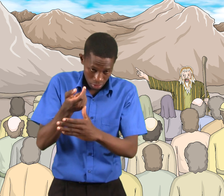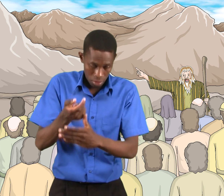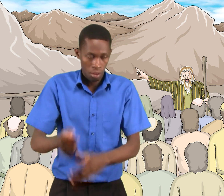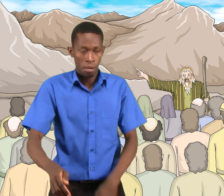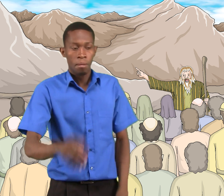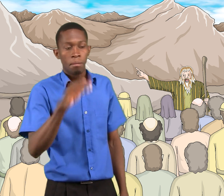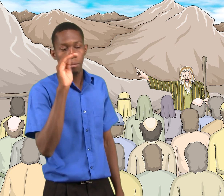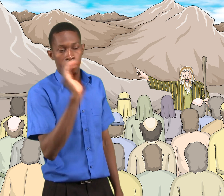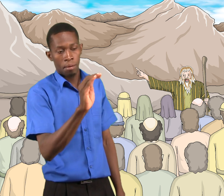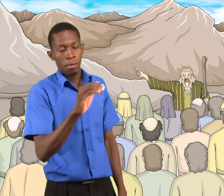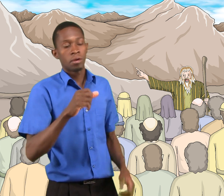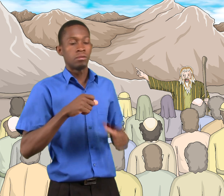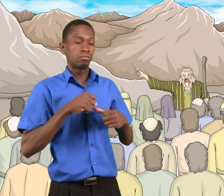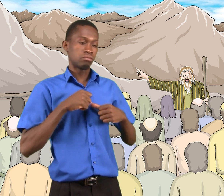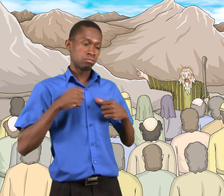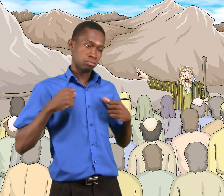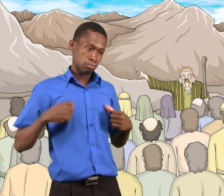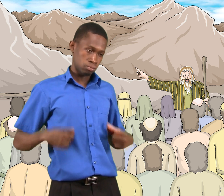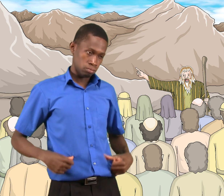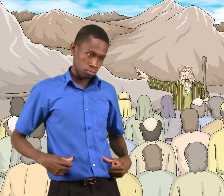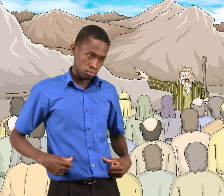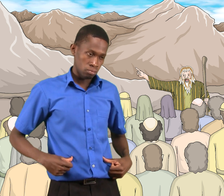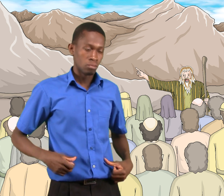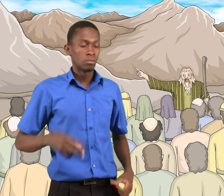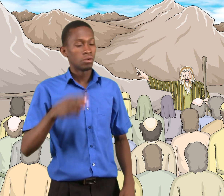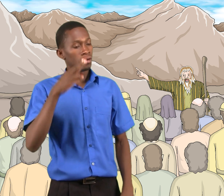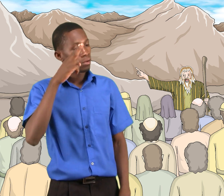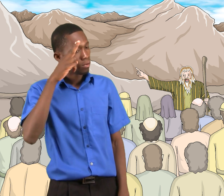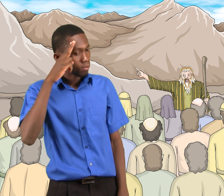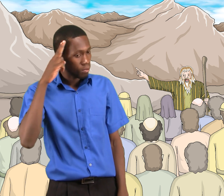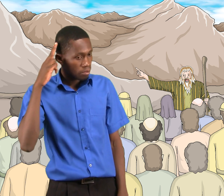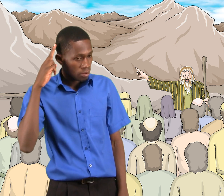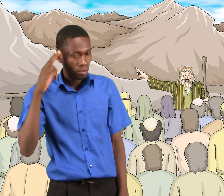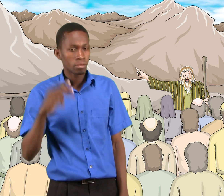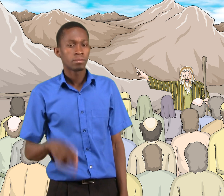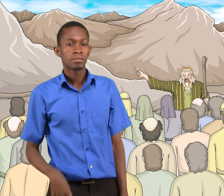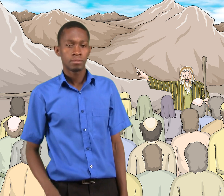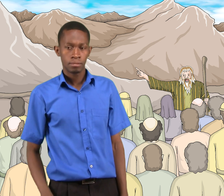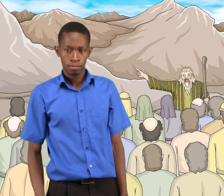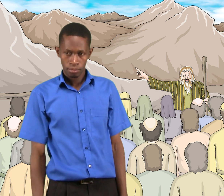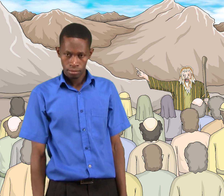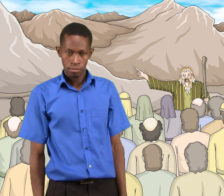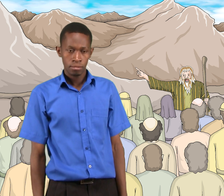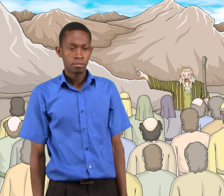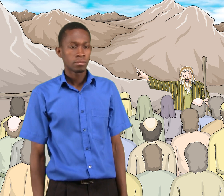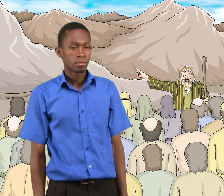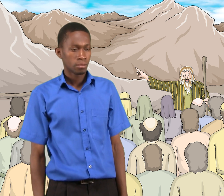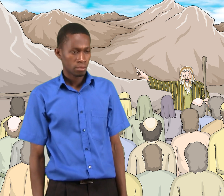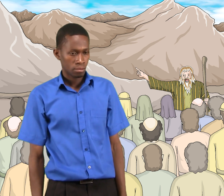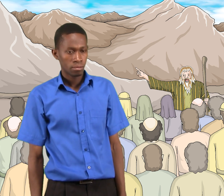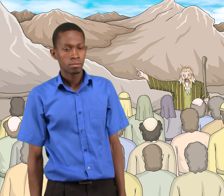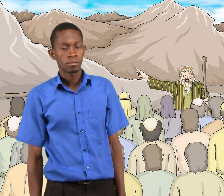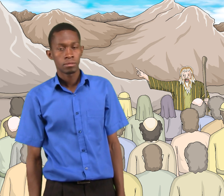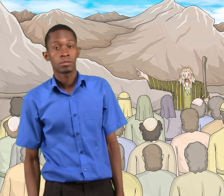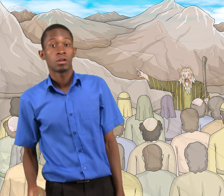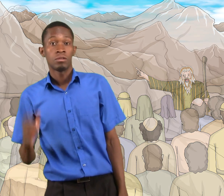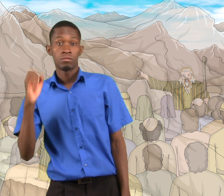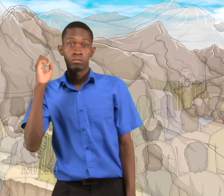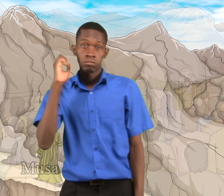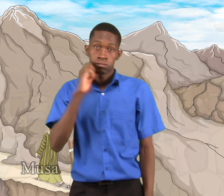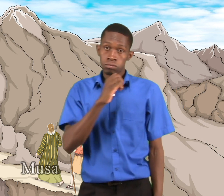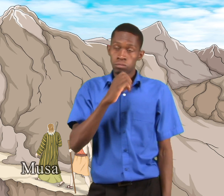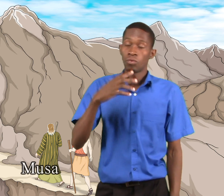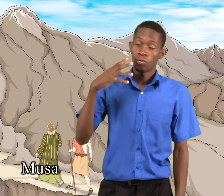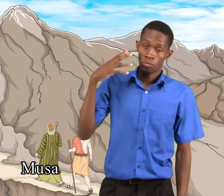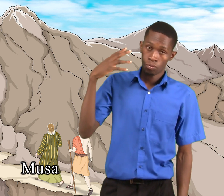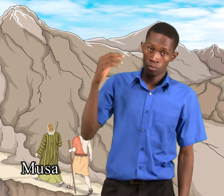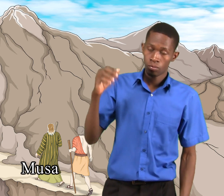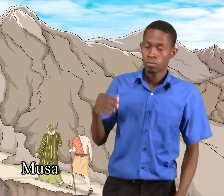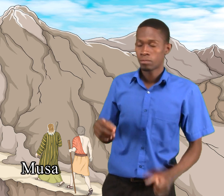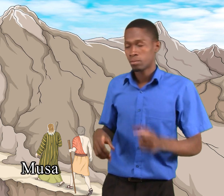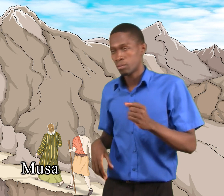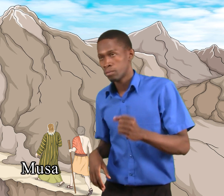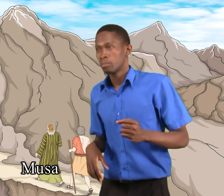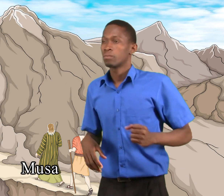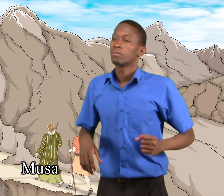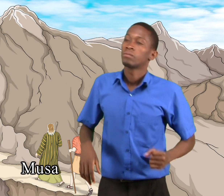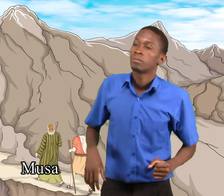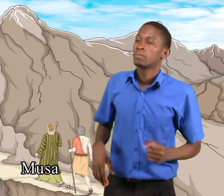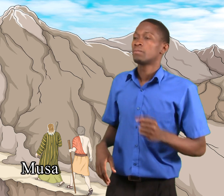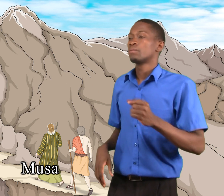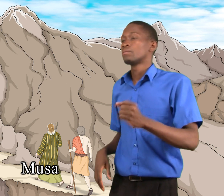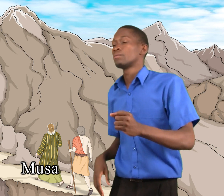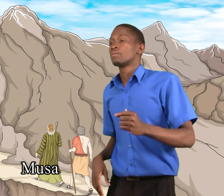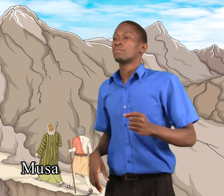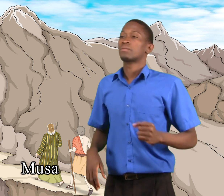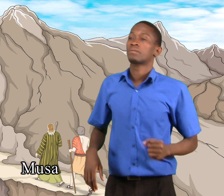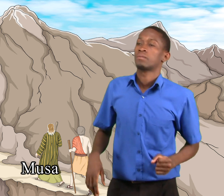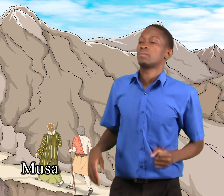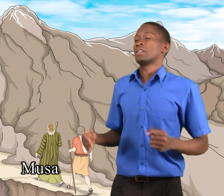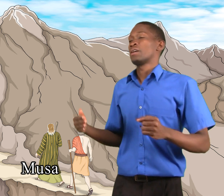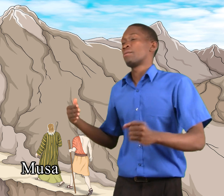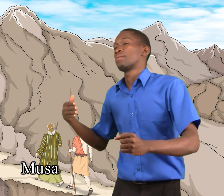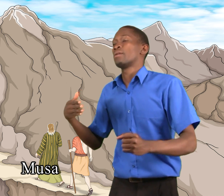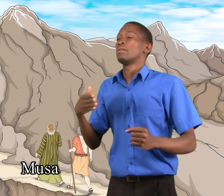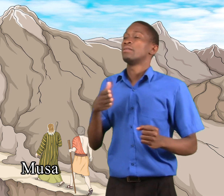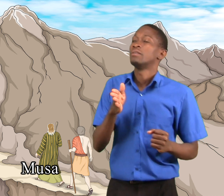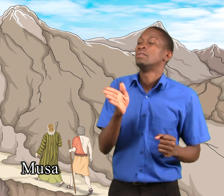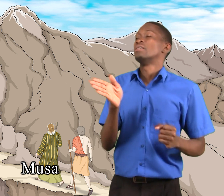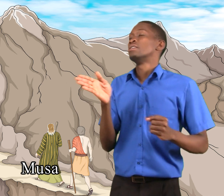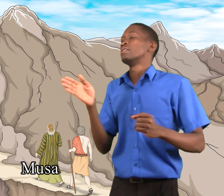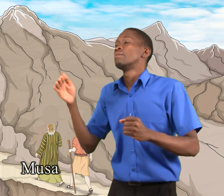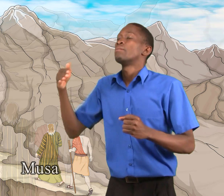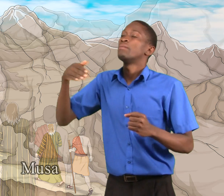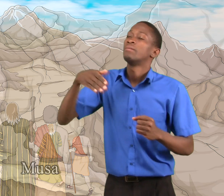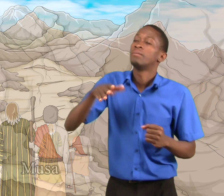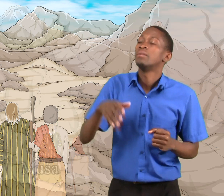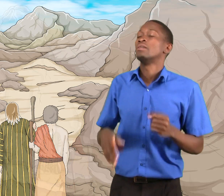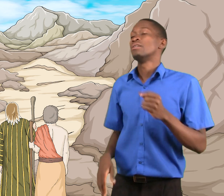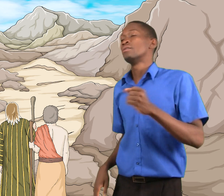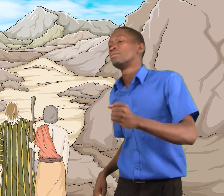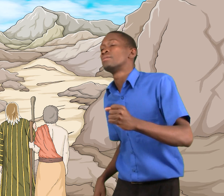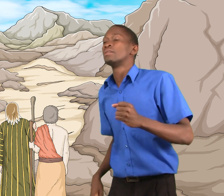Aaron and Hur are here with you.